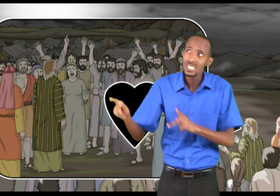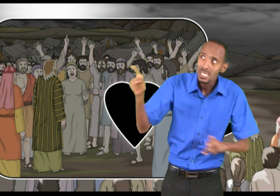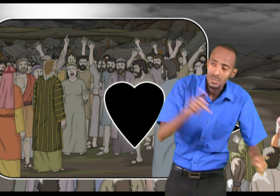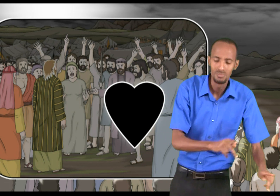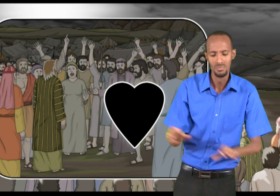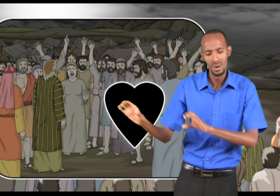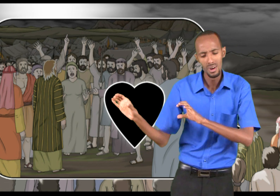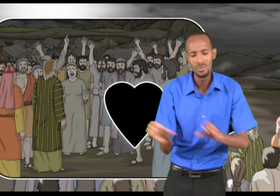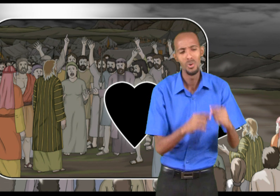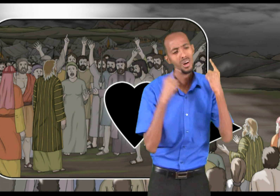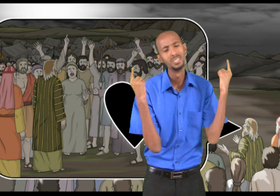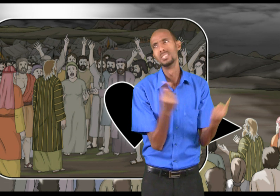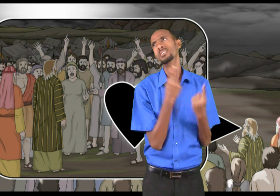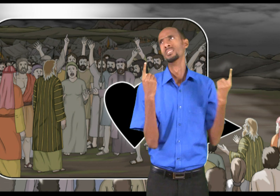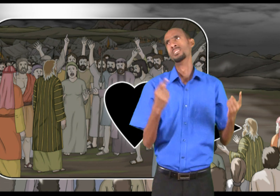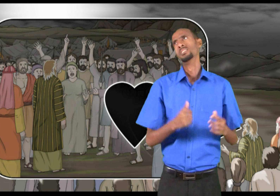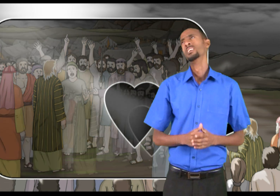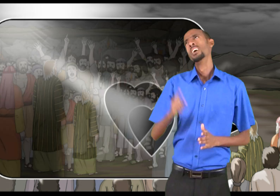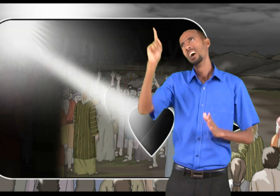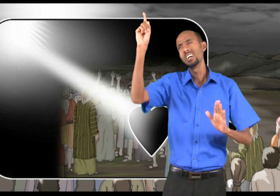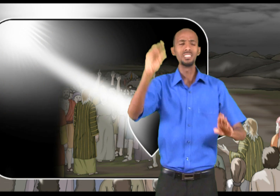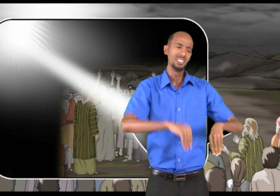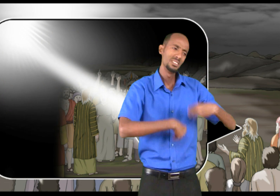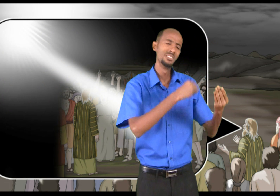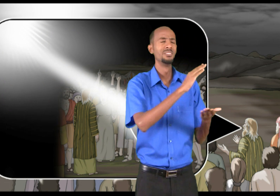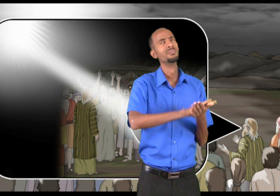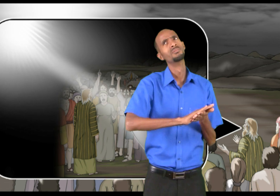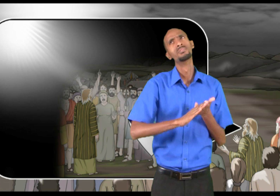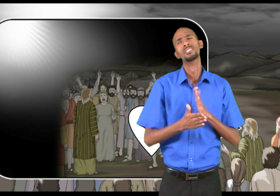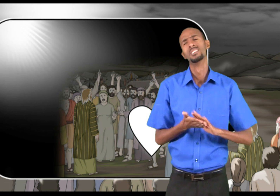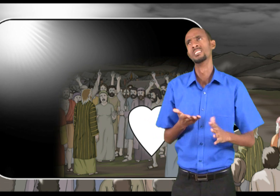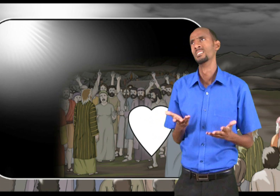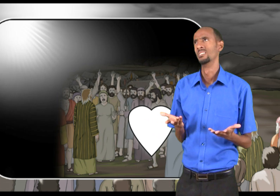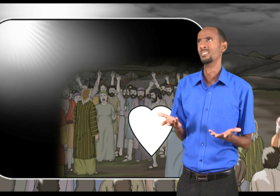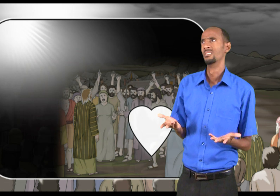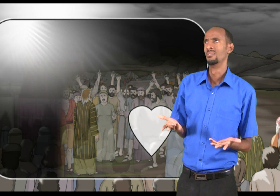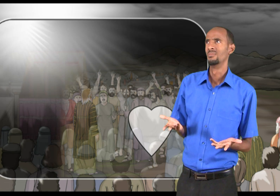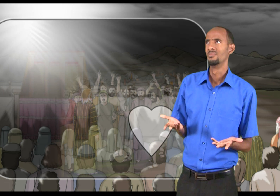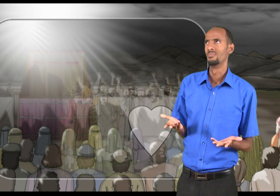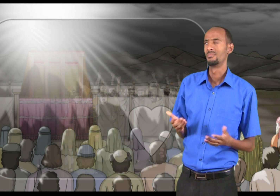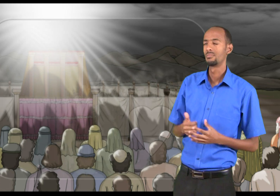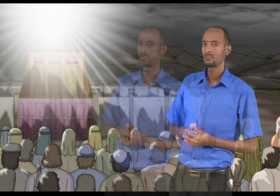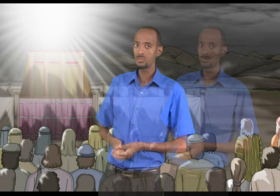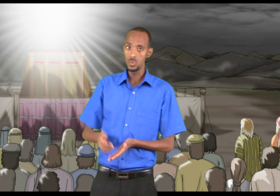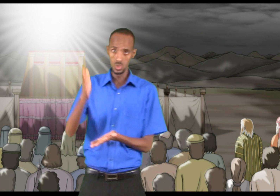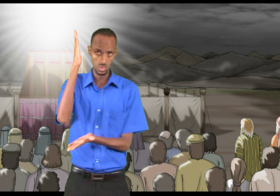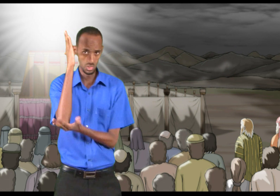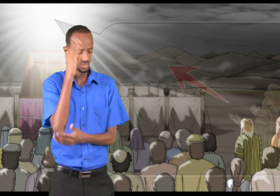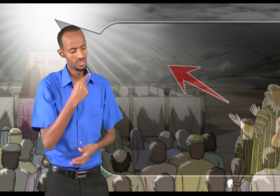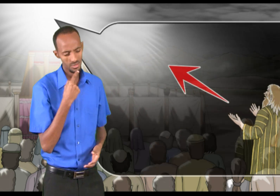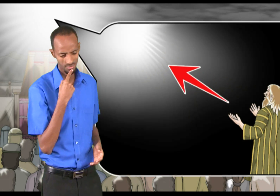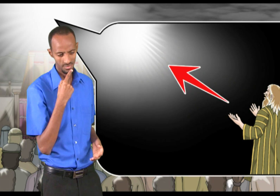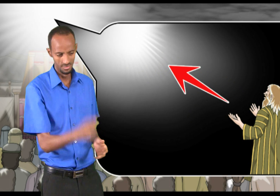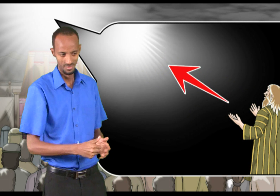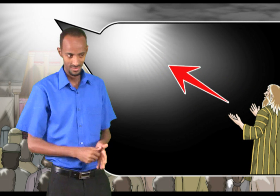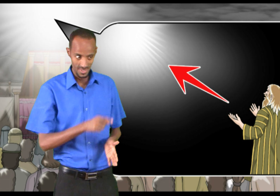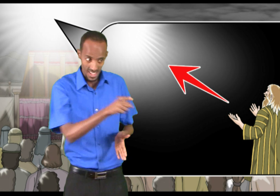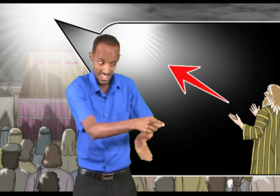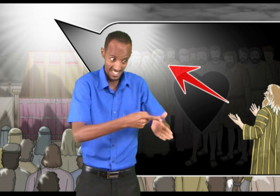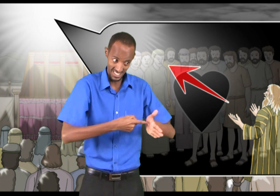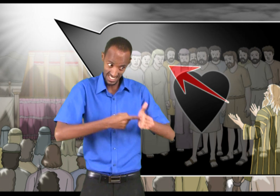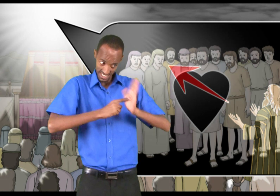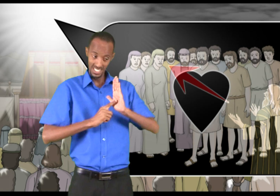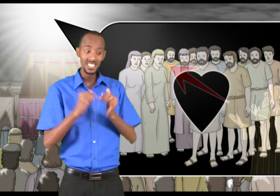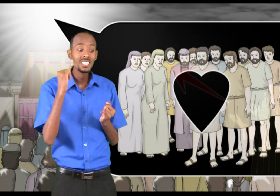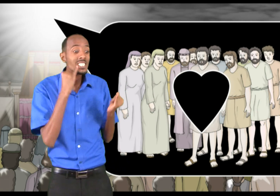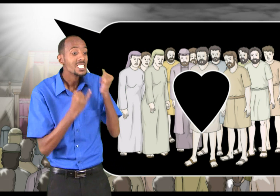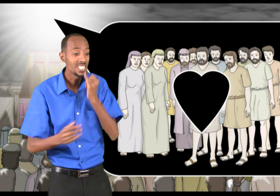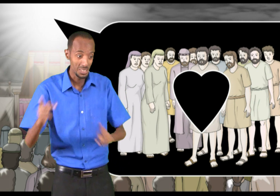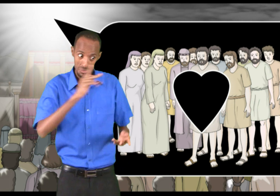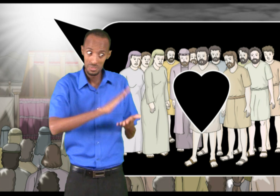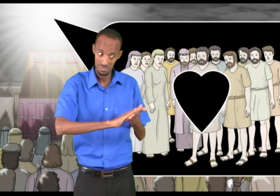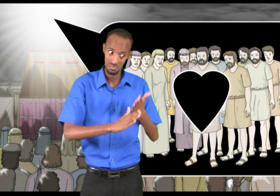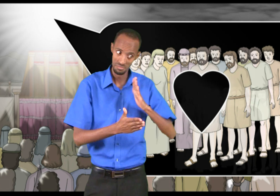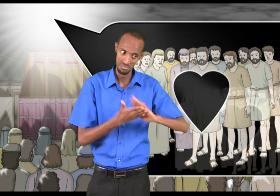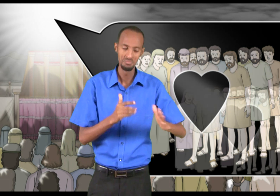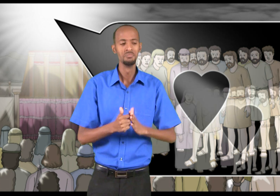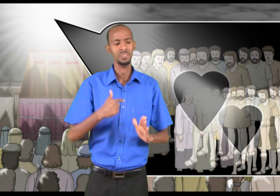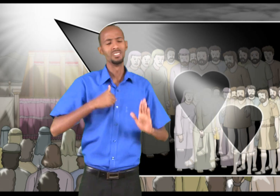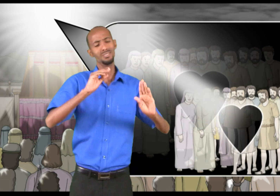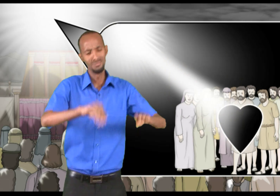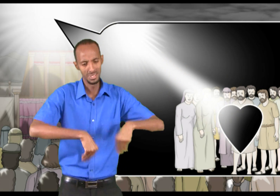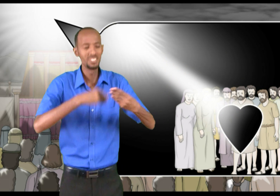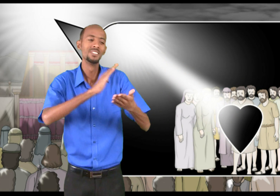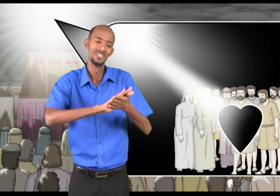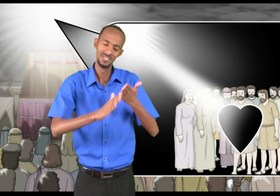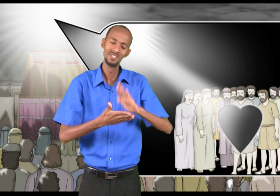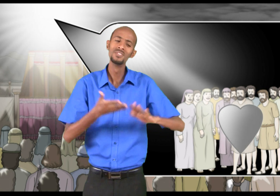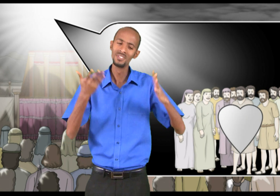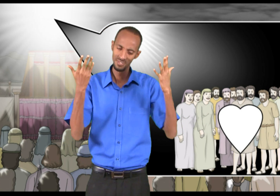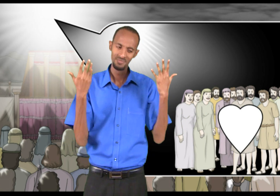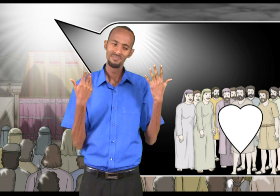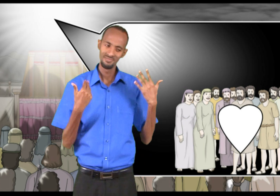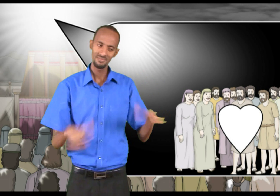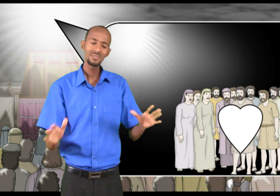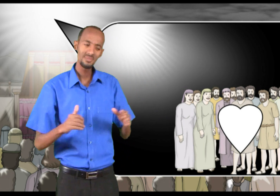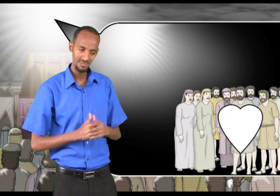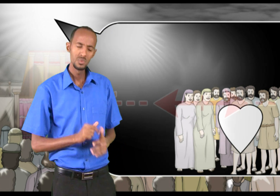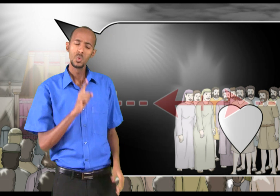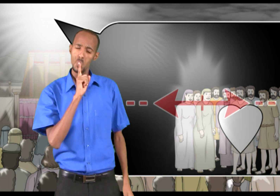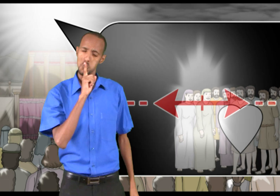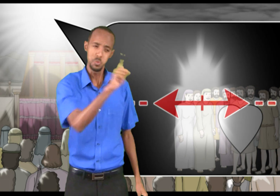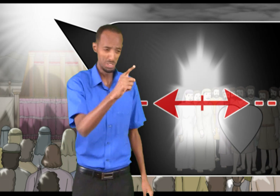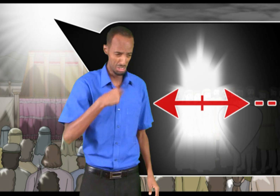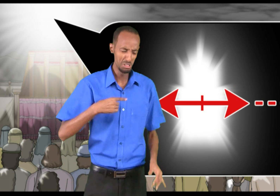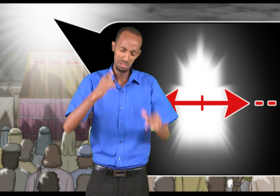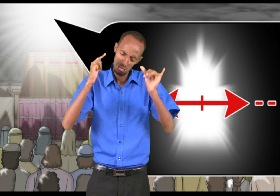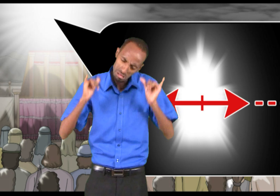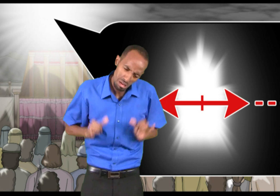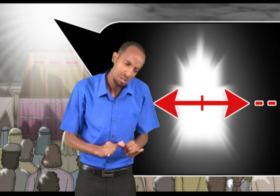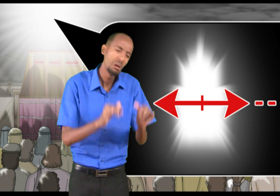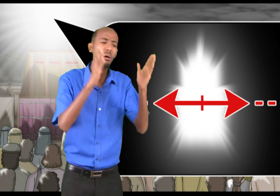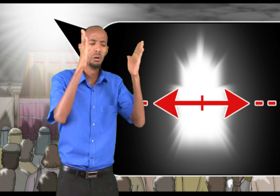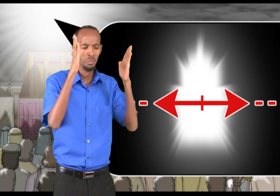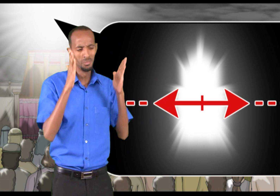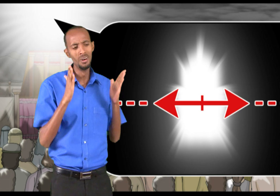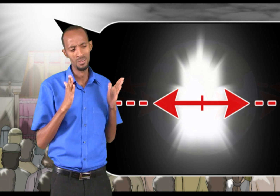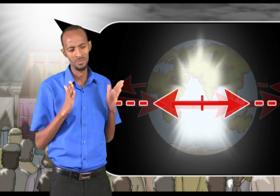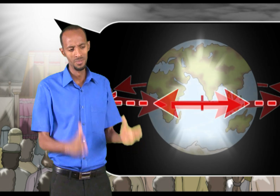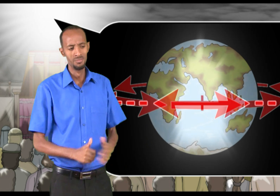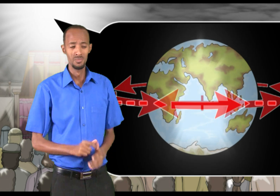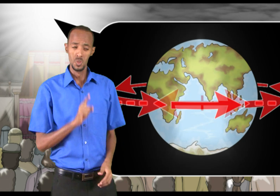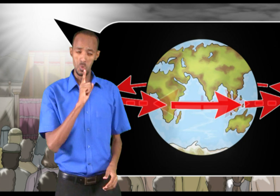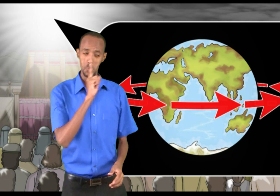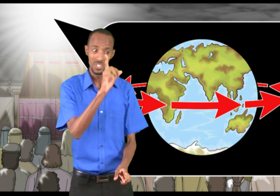“I have pardoned them as you requested,” the LORD replied.